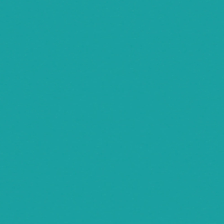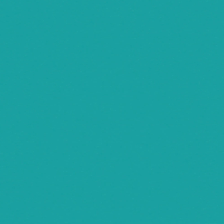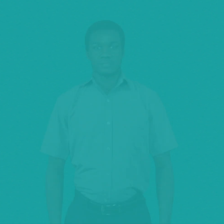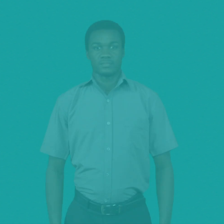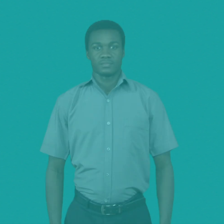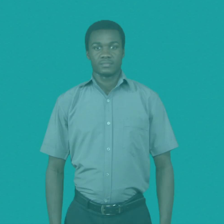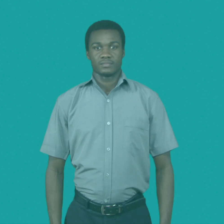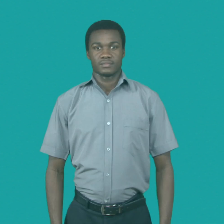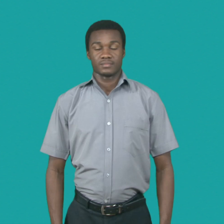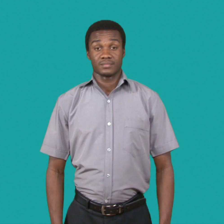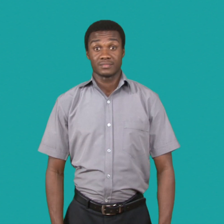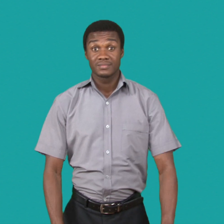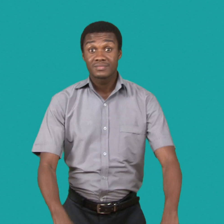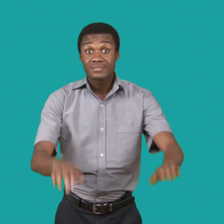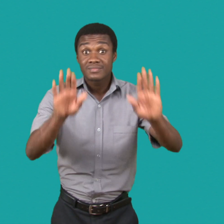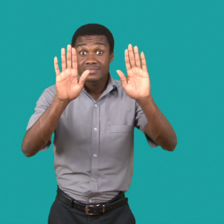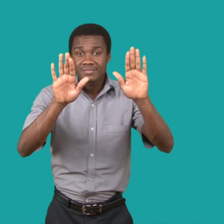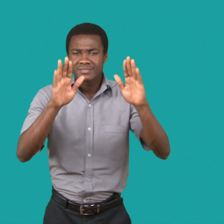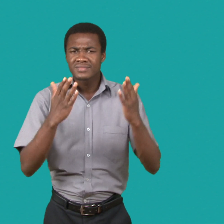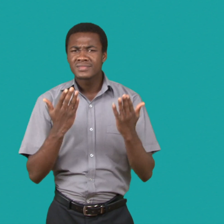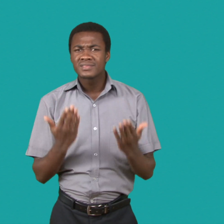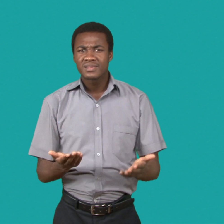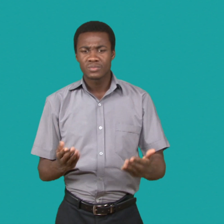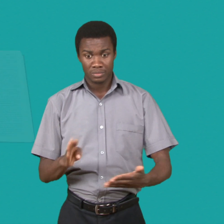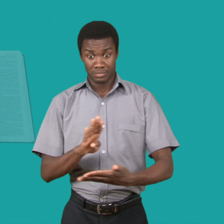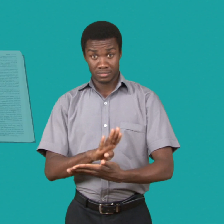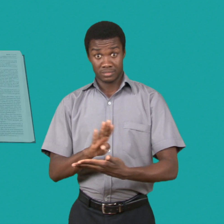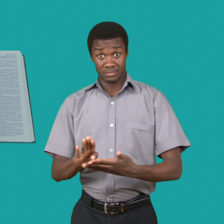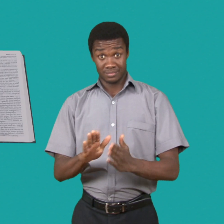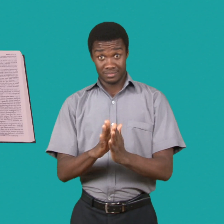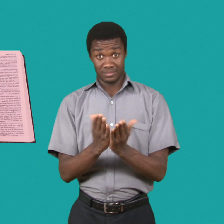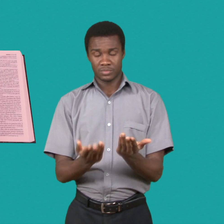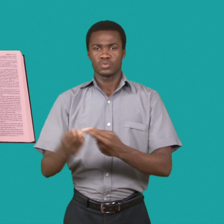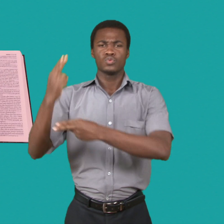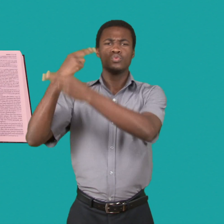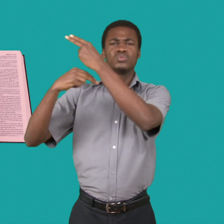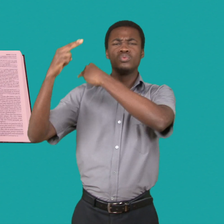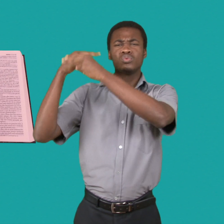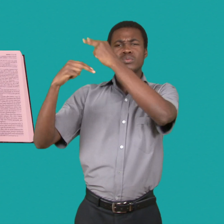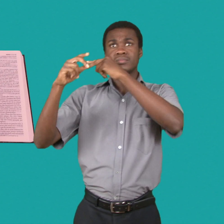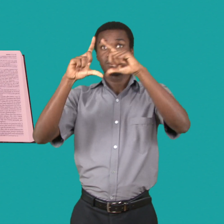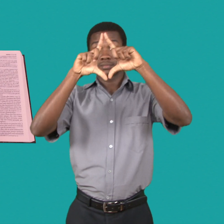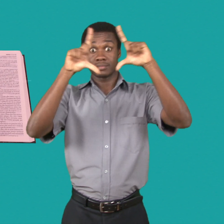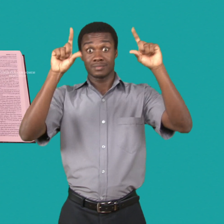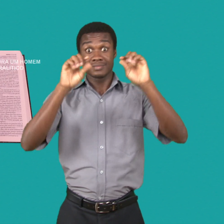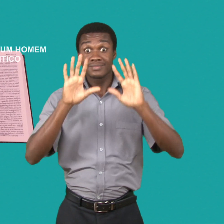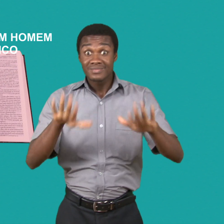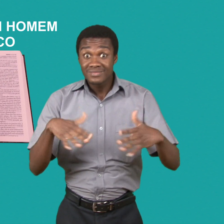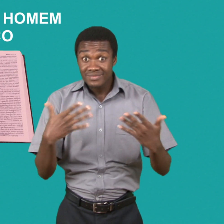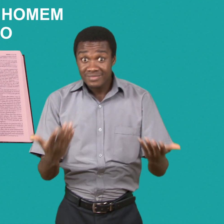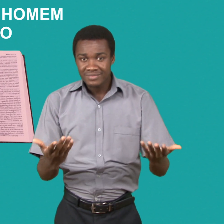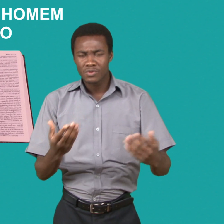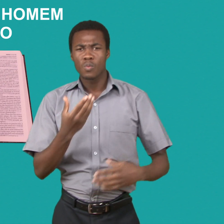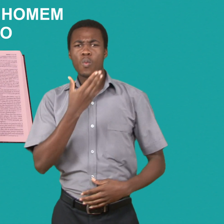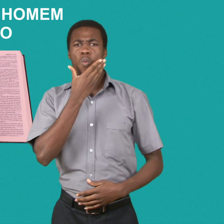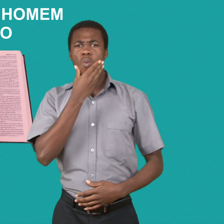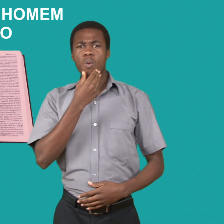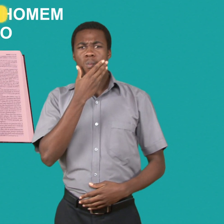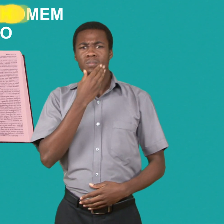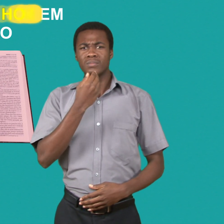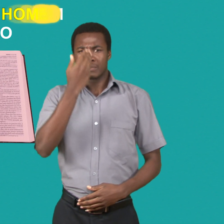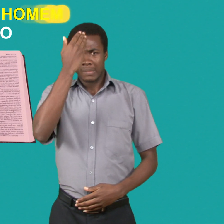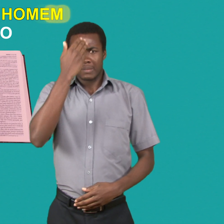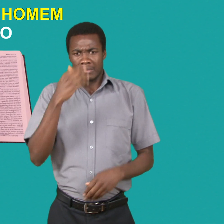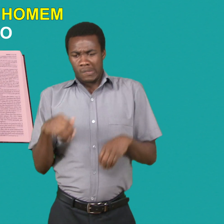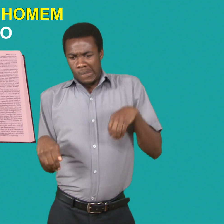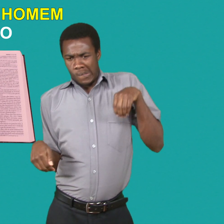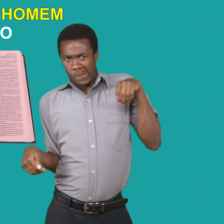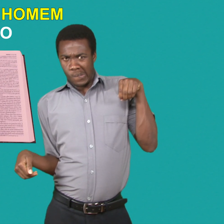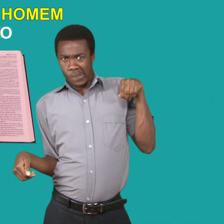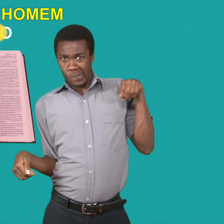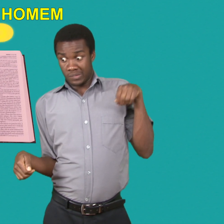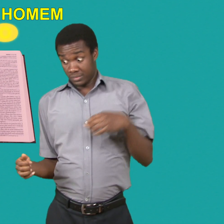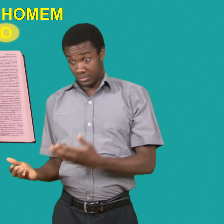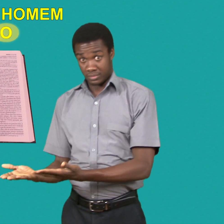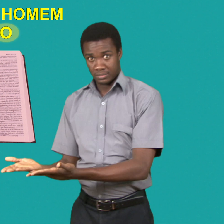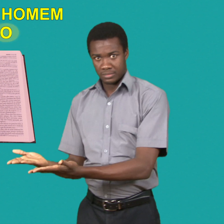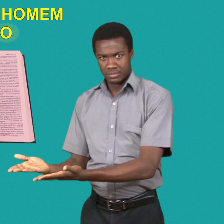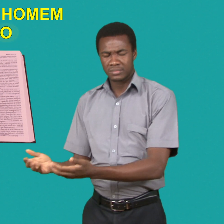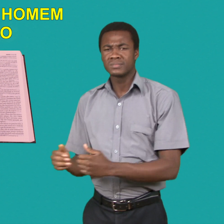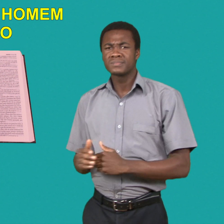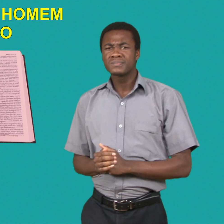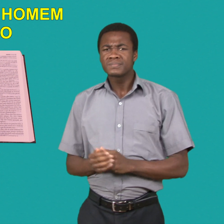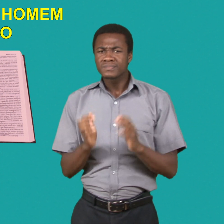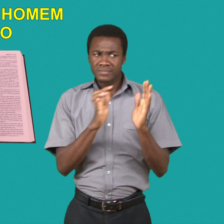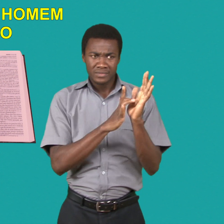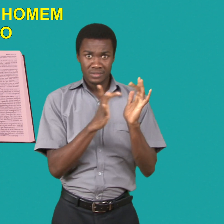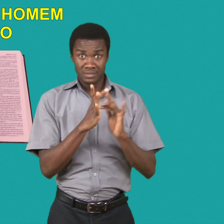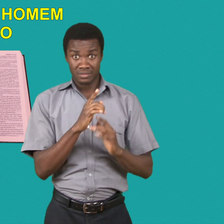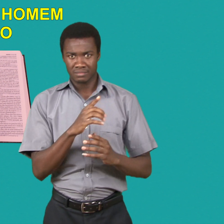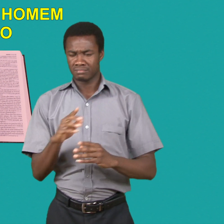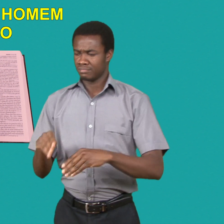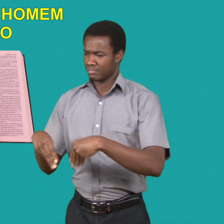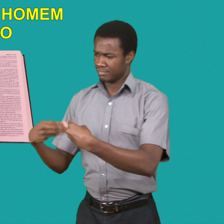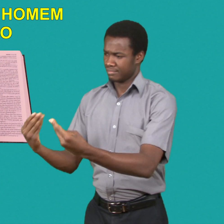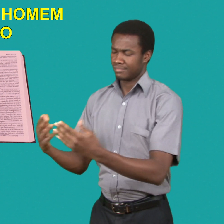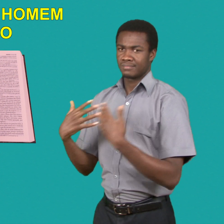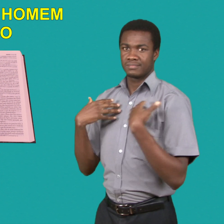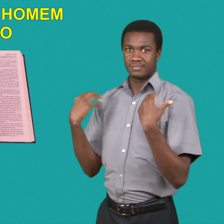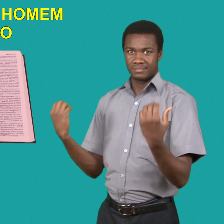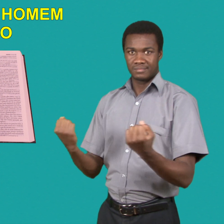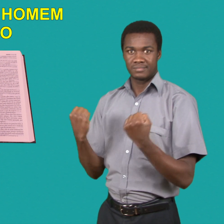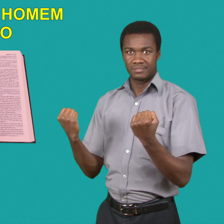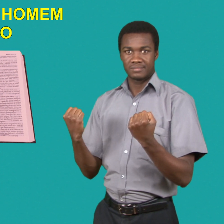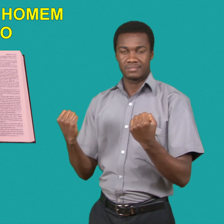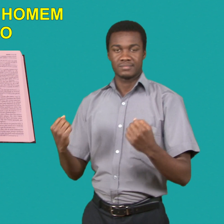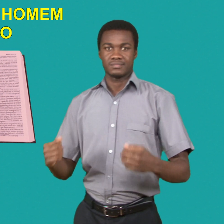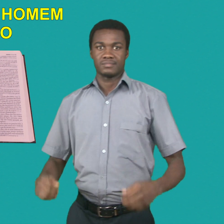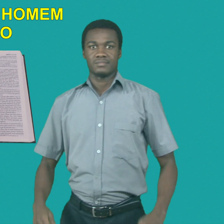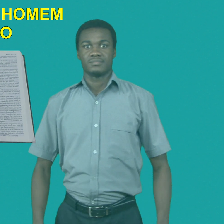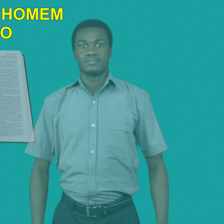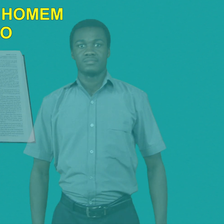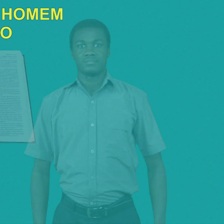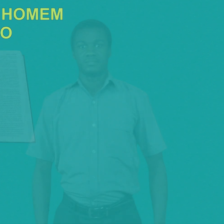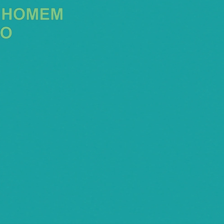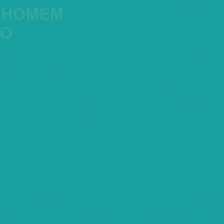Jesus heals a paralytic man